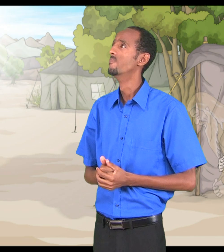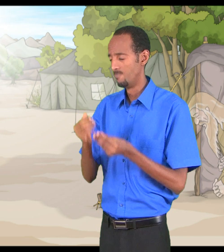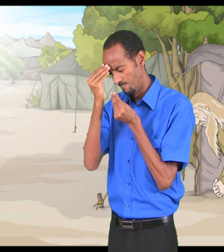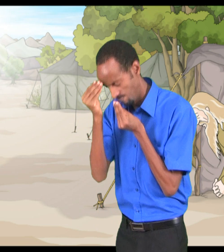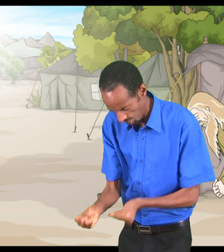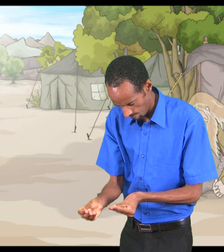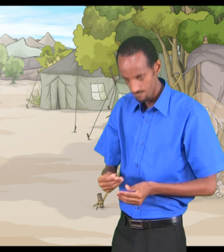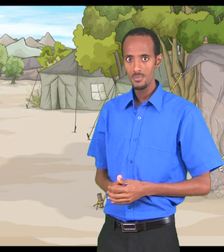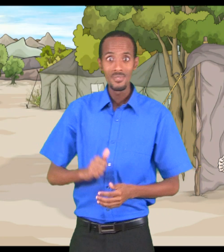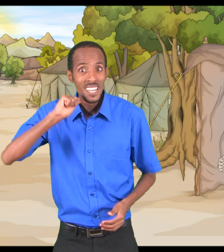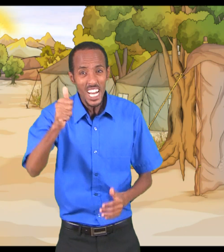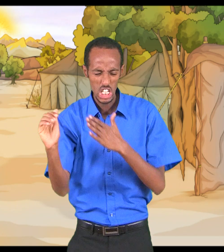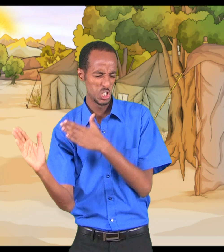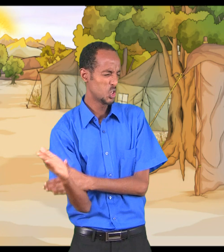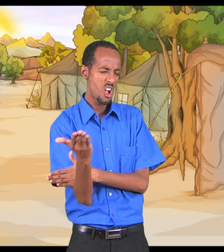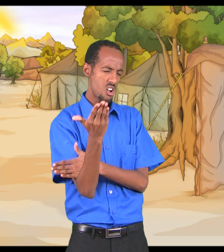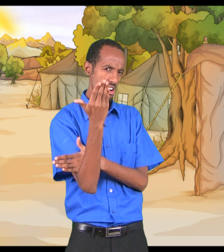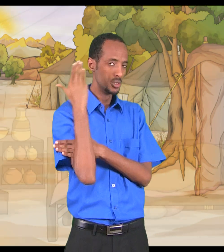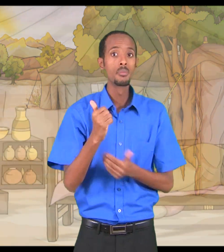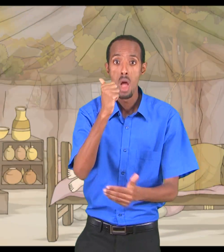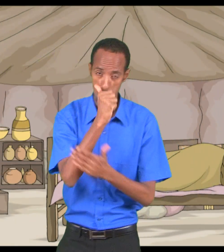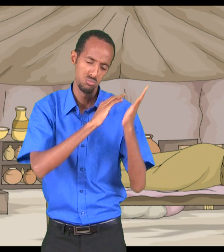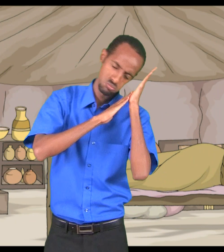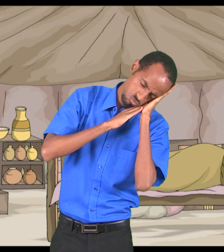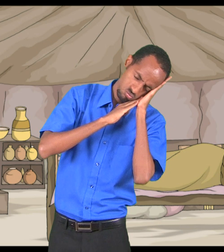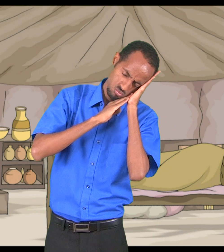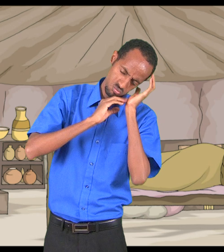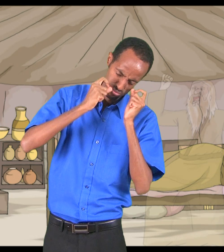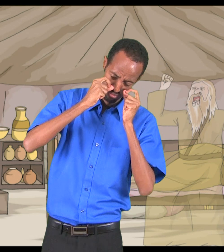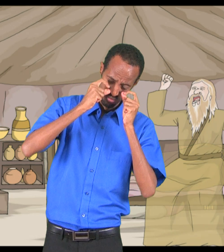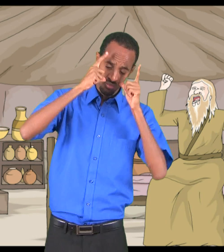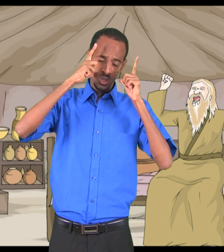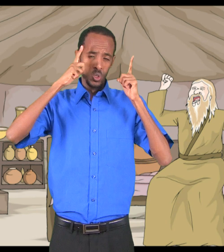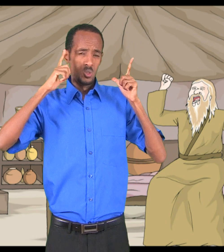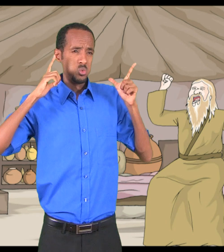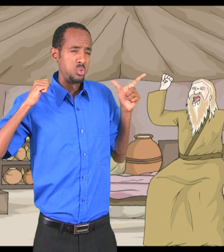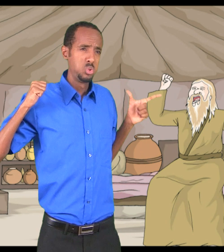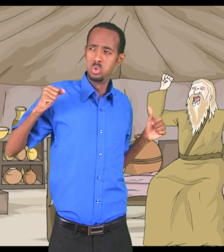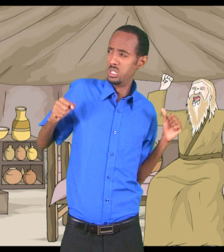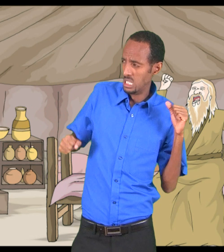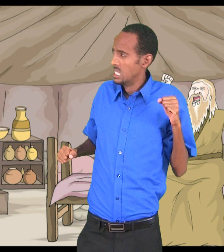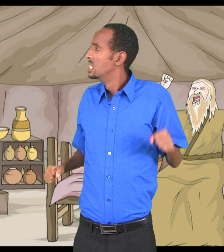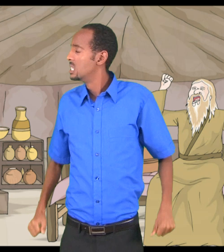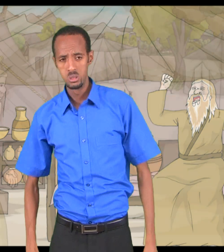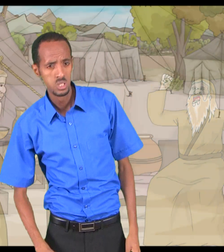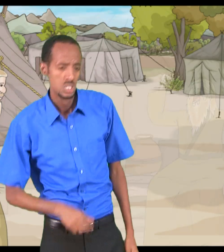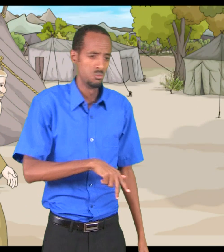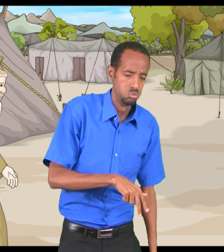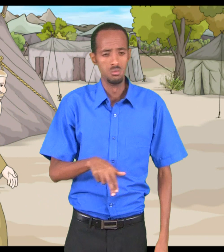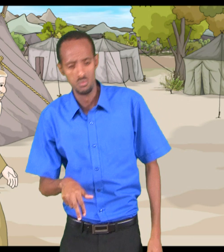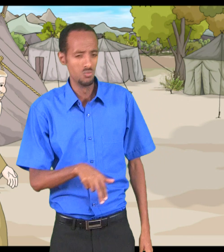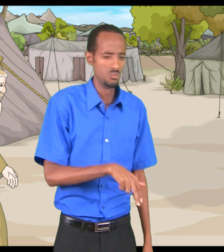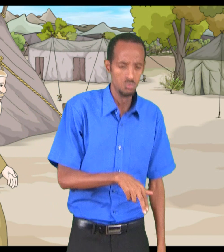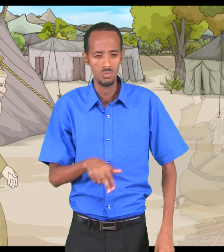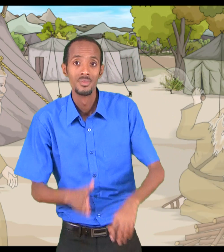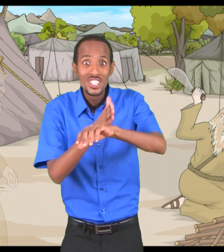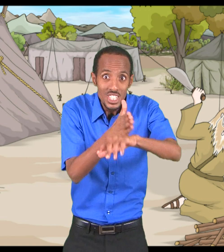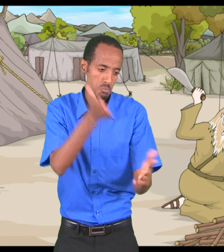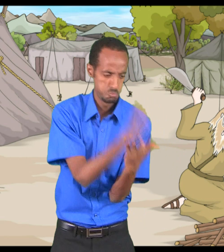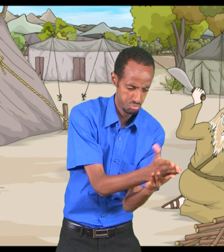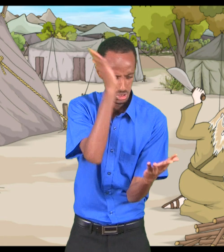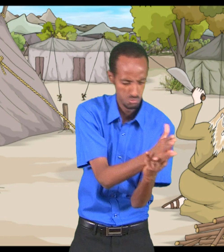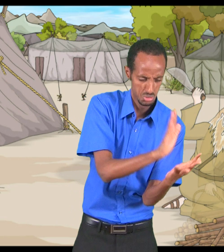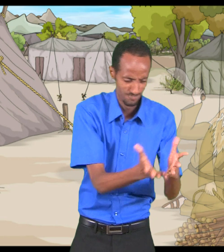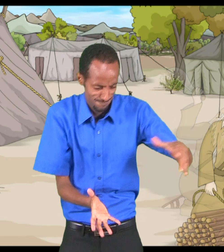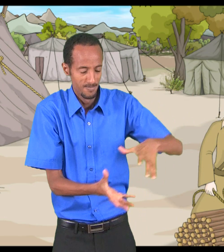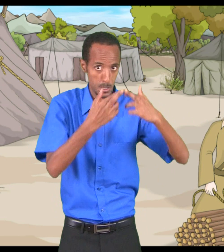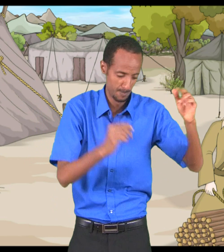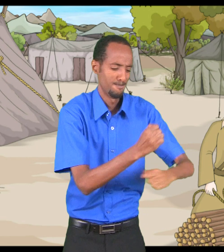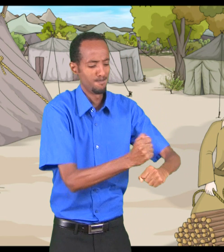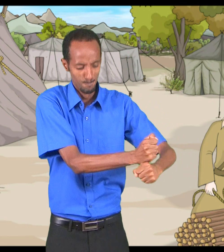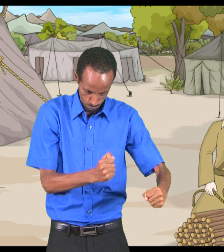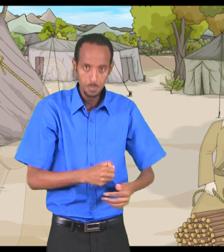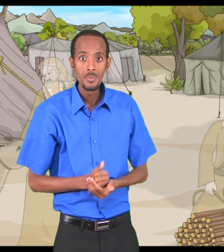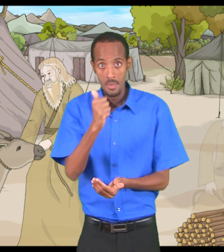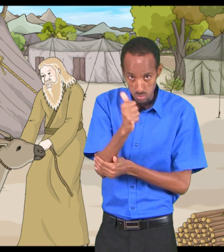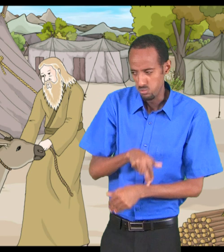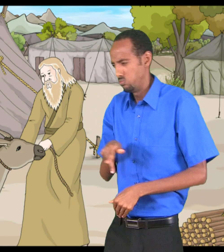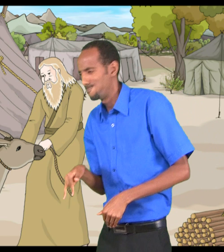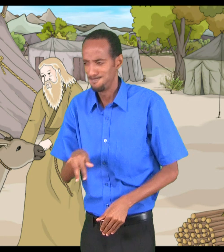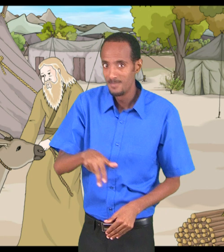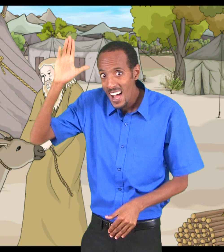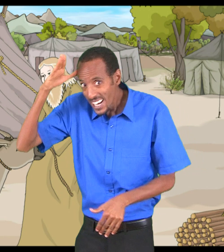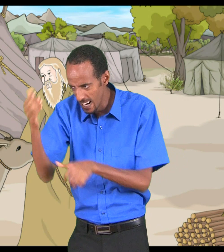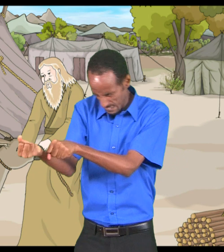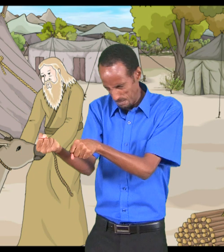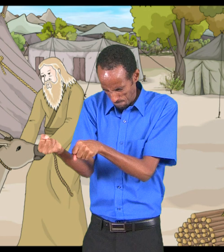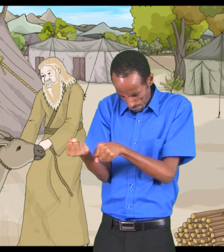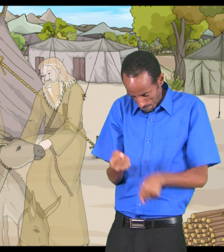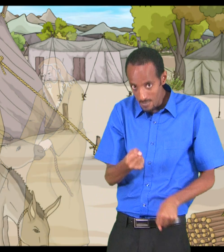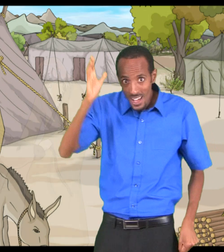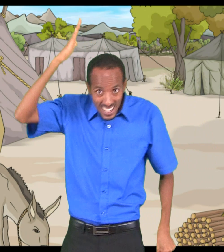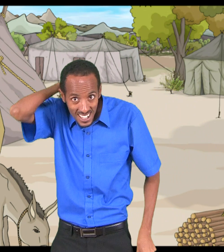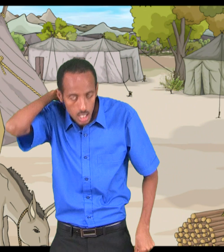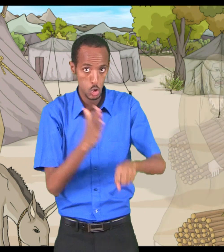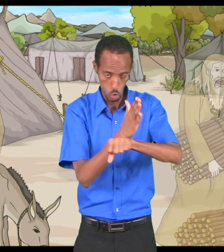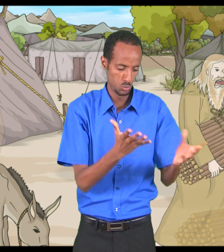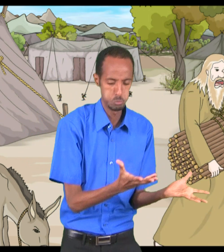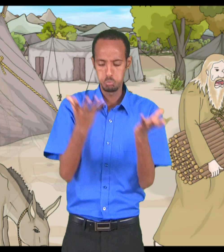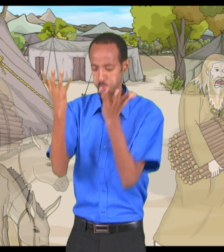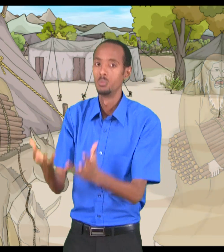So Abraham got up early the next morning, saddled his donkey, and took along two of his servants and his son Isaac.